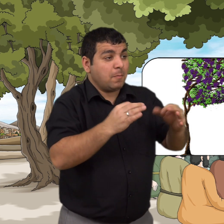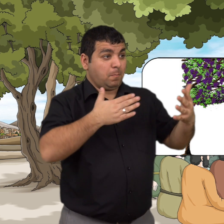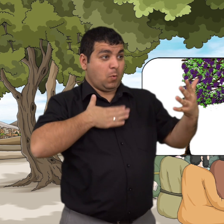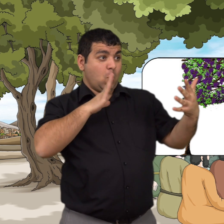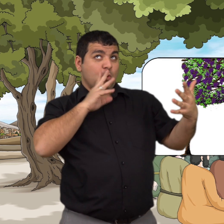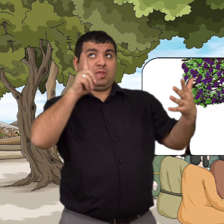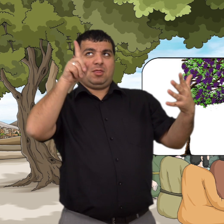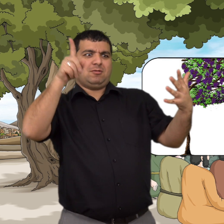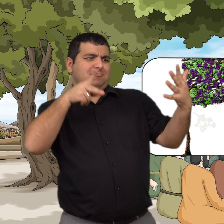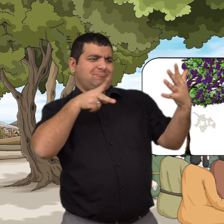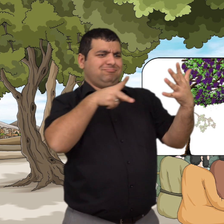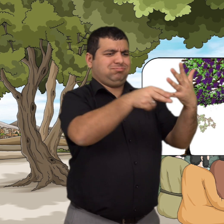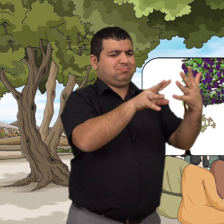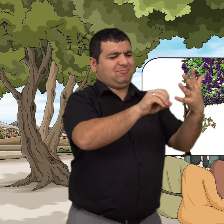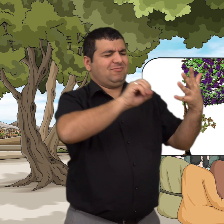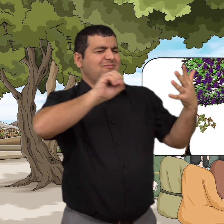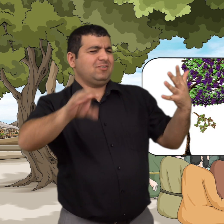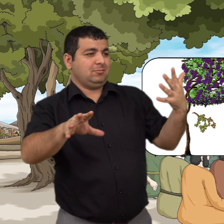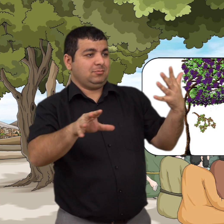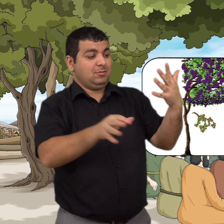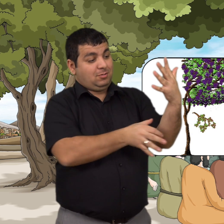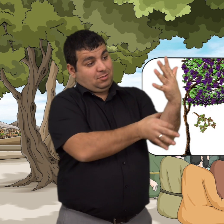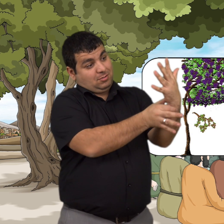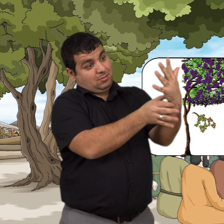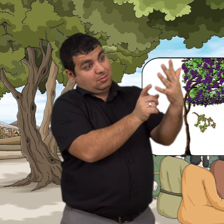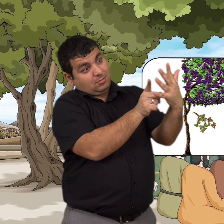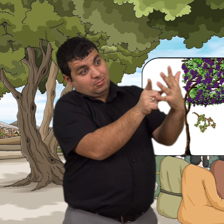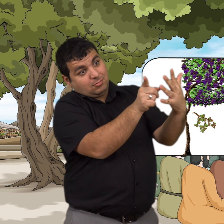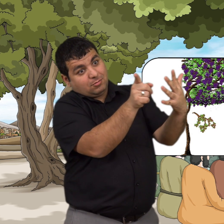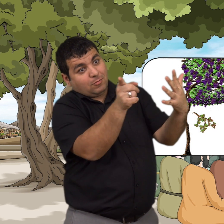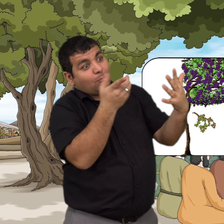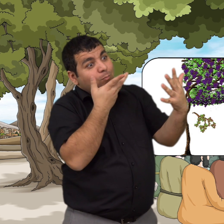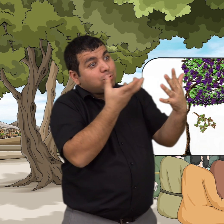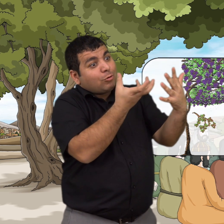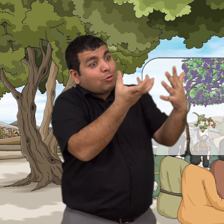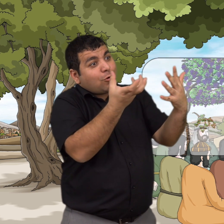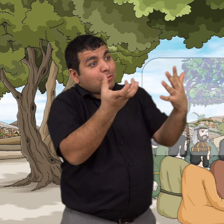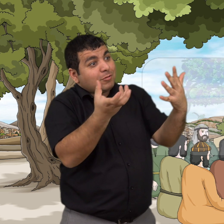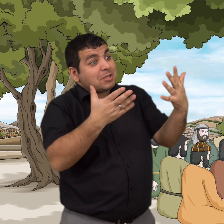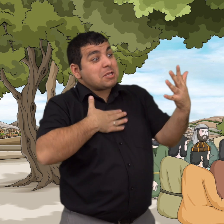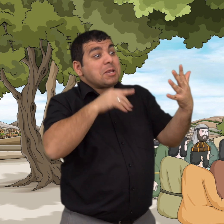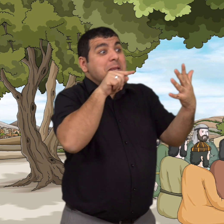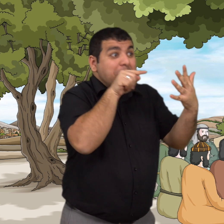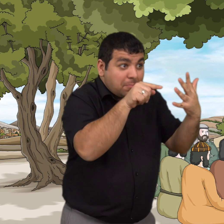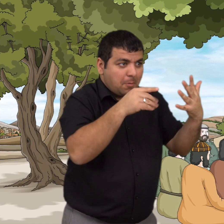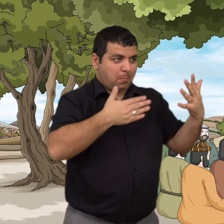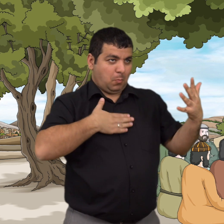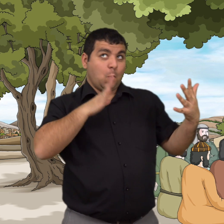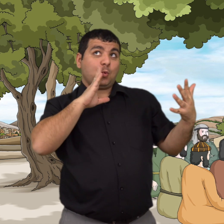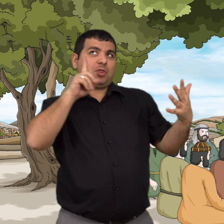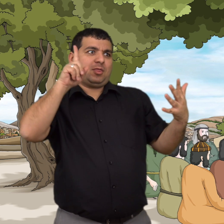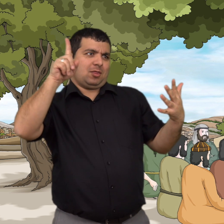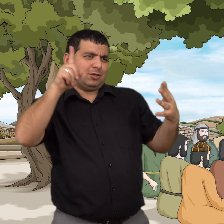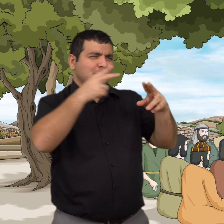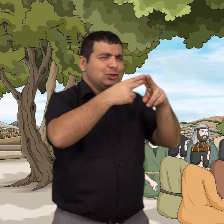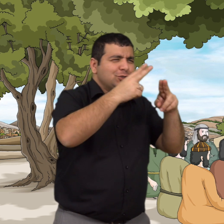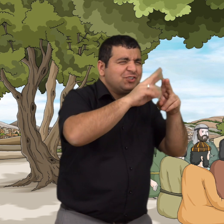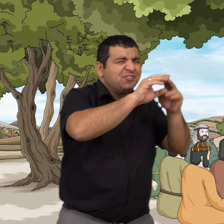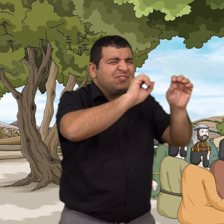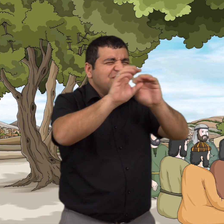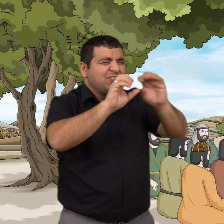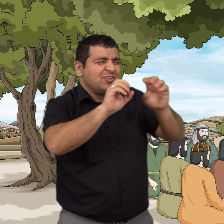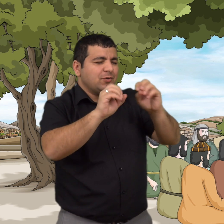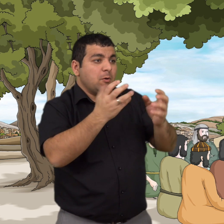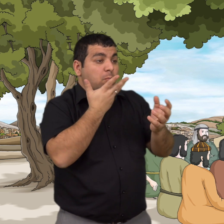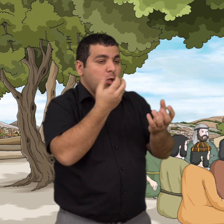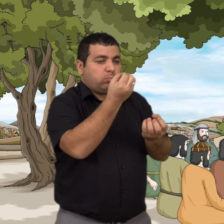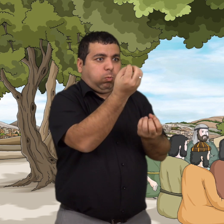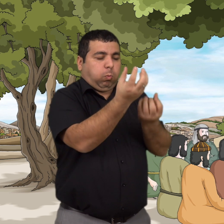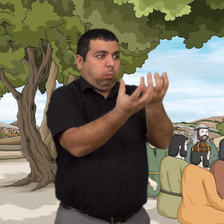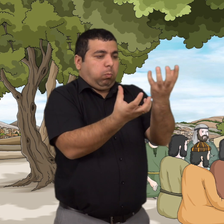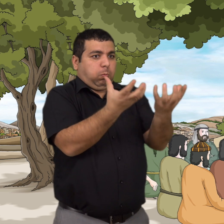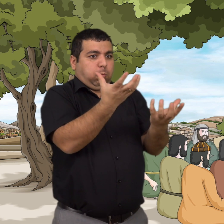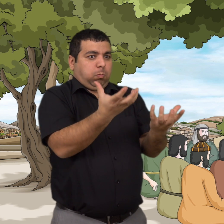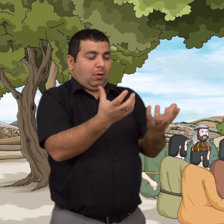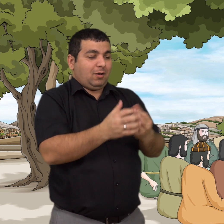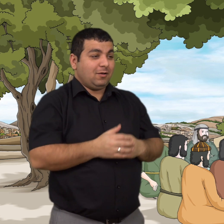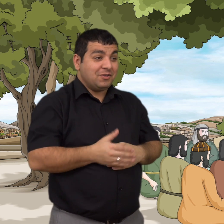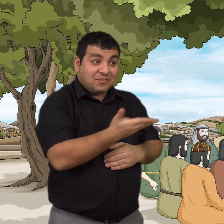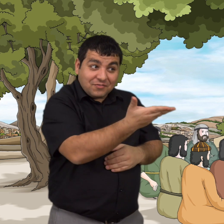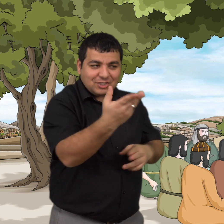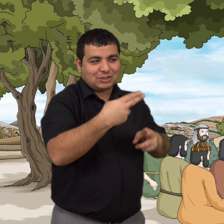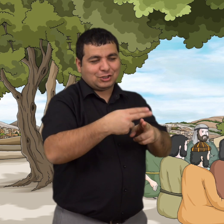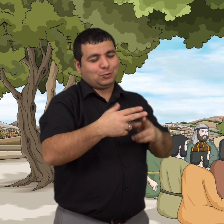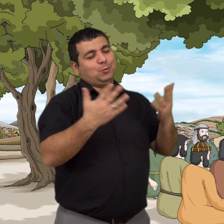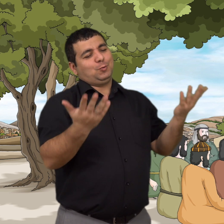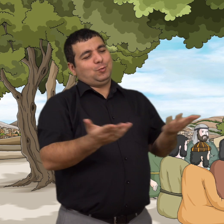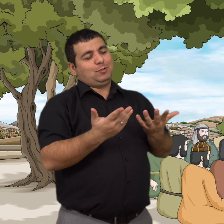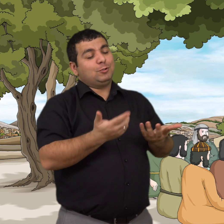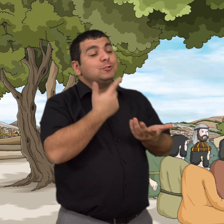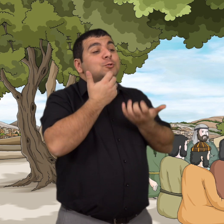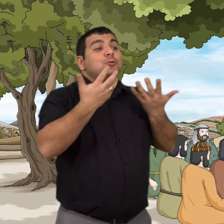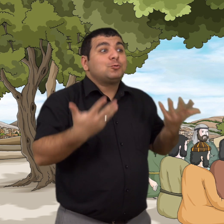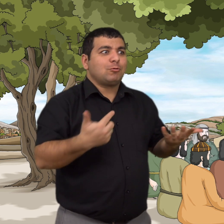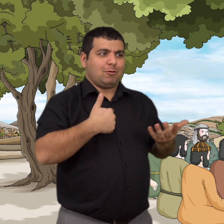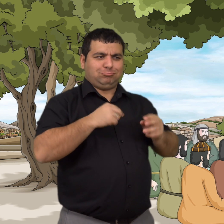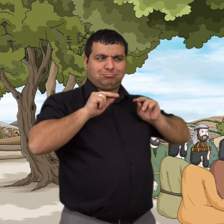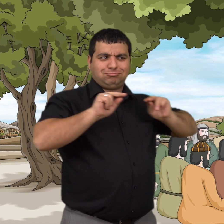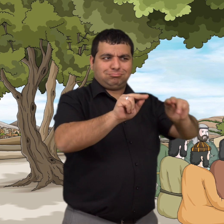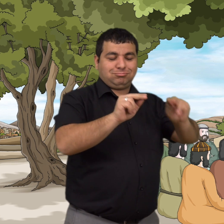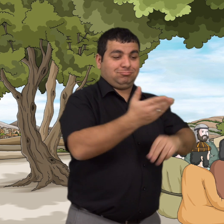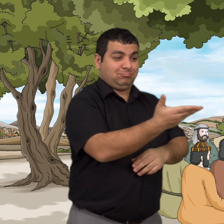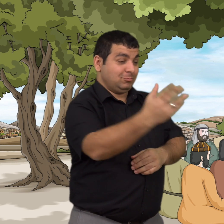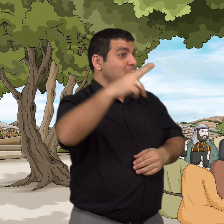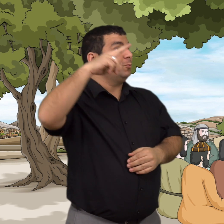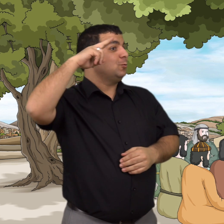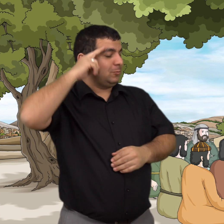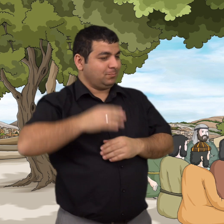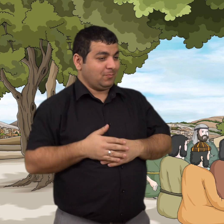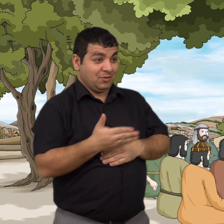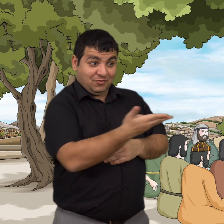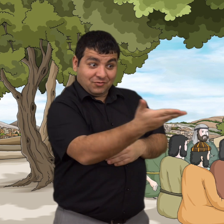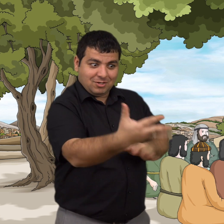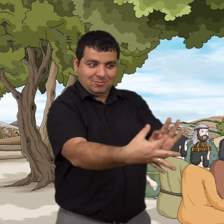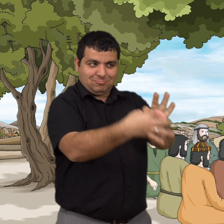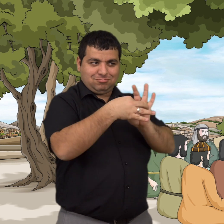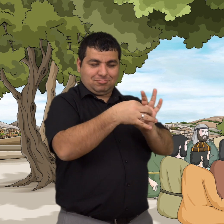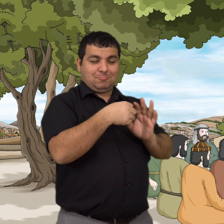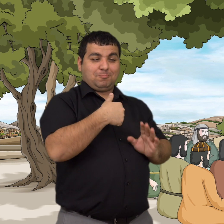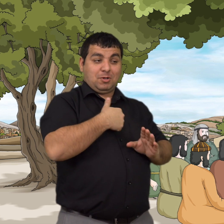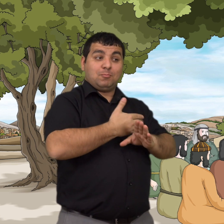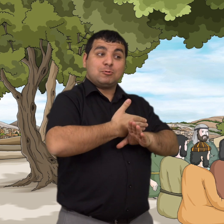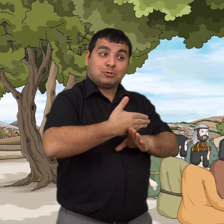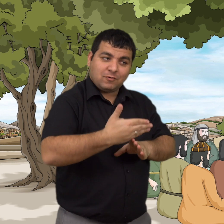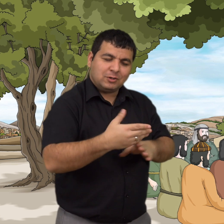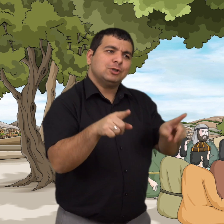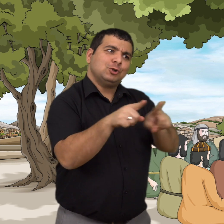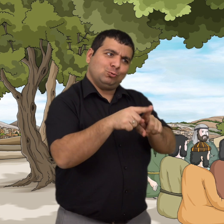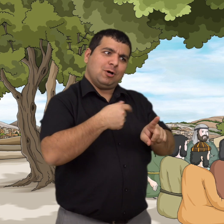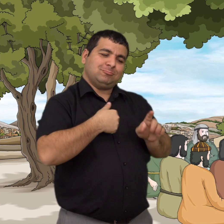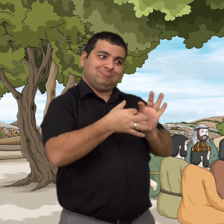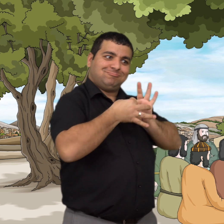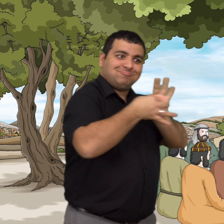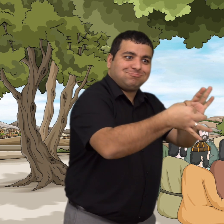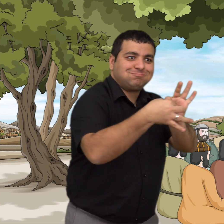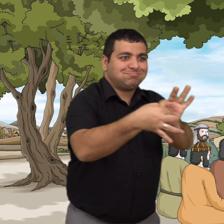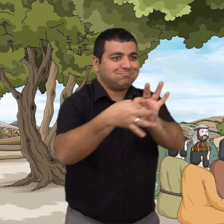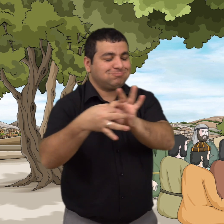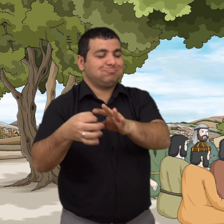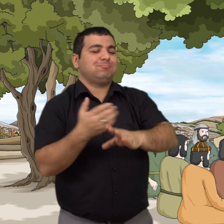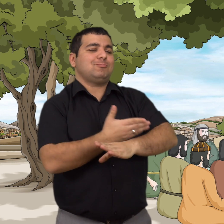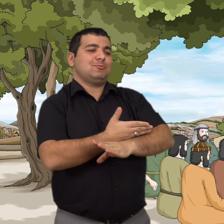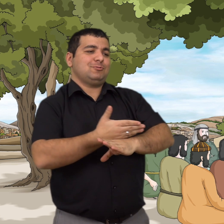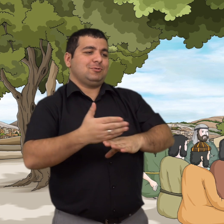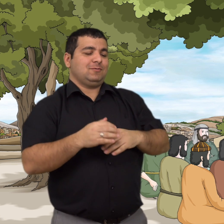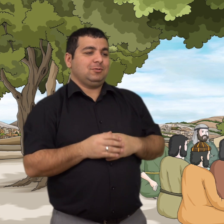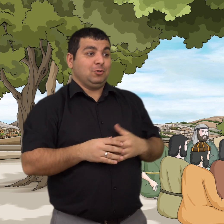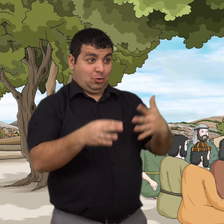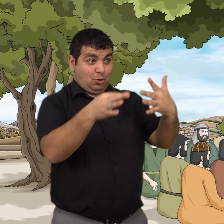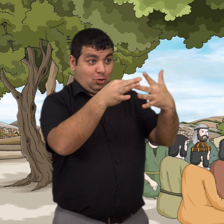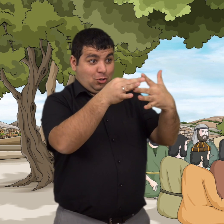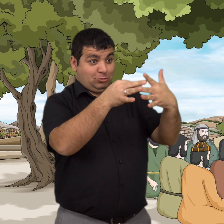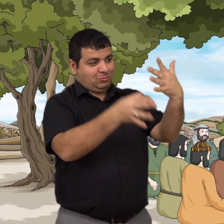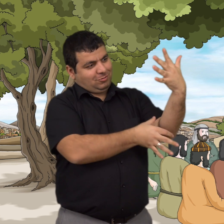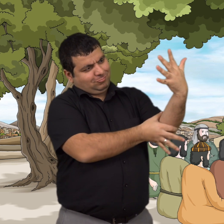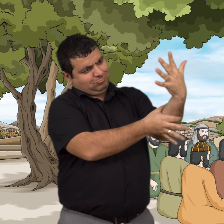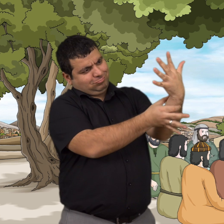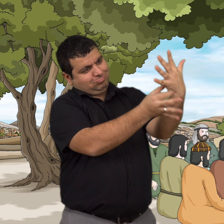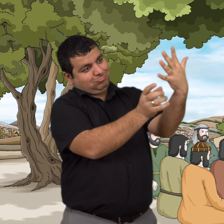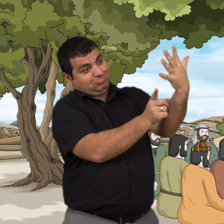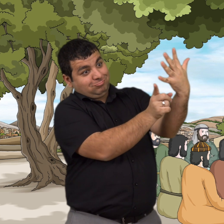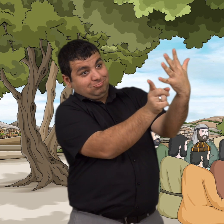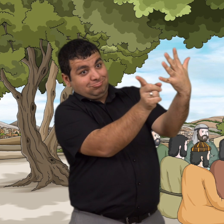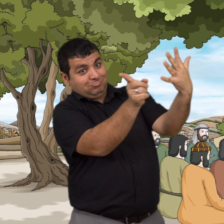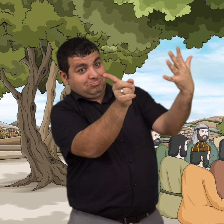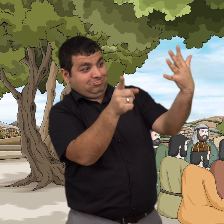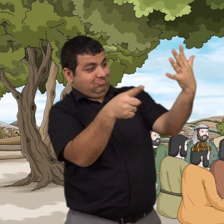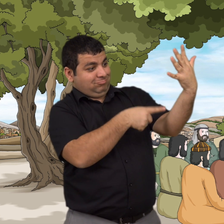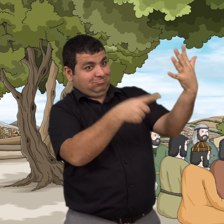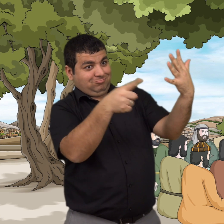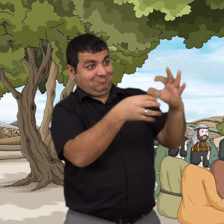He cuts off every branch in Me that bears no fruit, and every branch that does bear fruit, He prunes to make it even more fruitful.